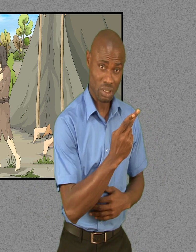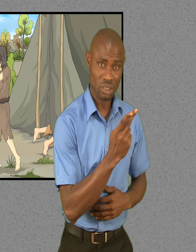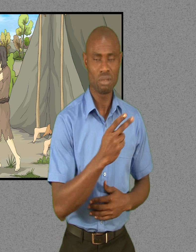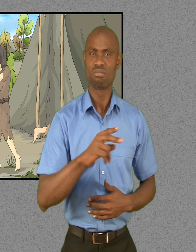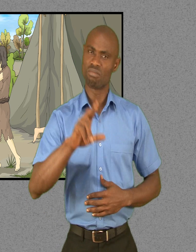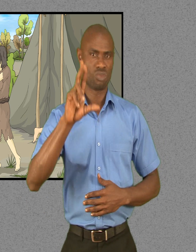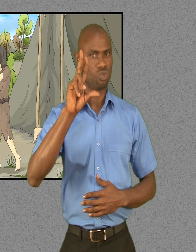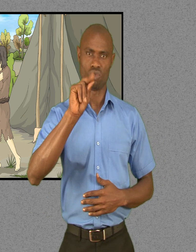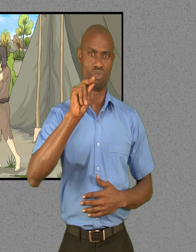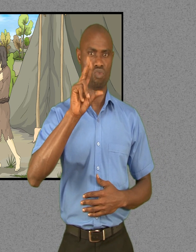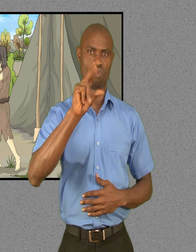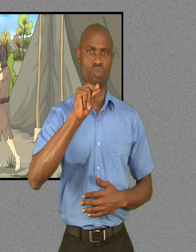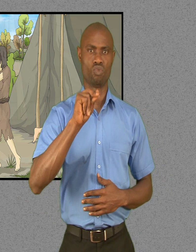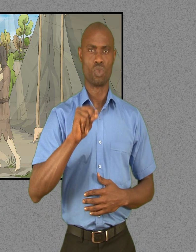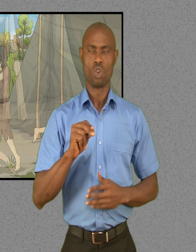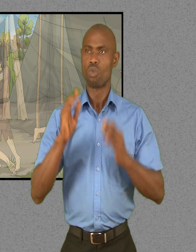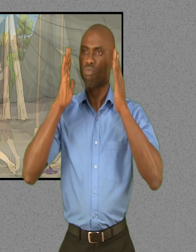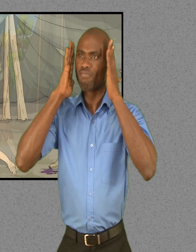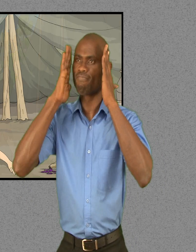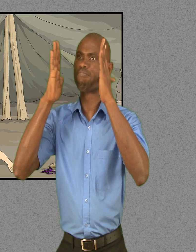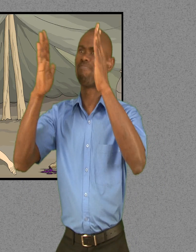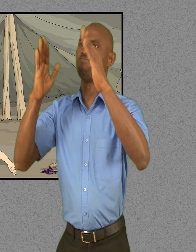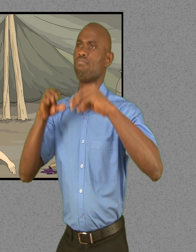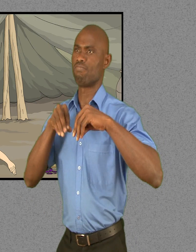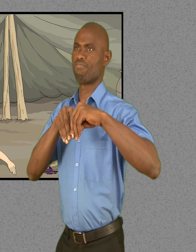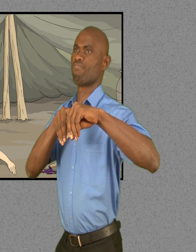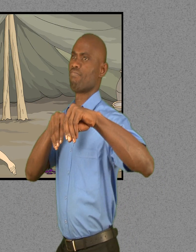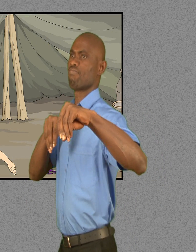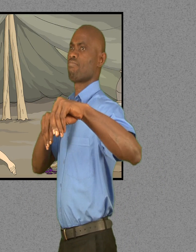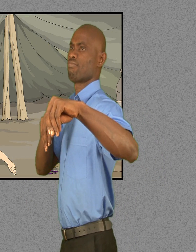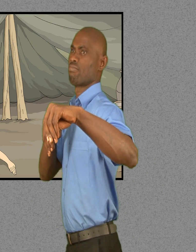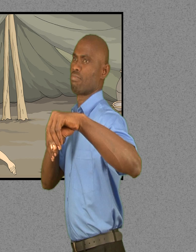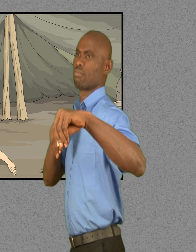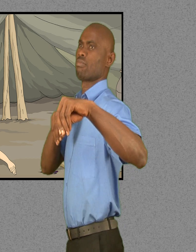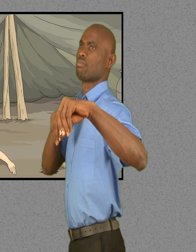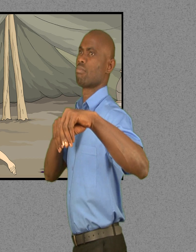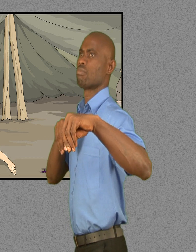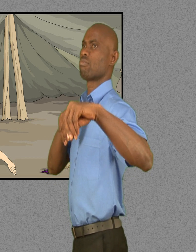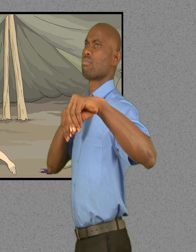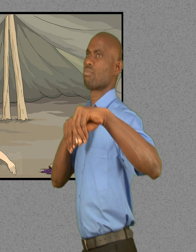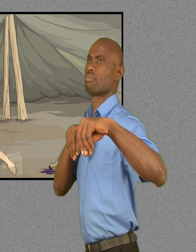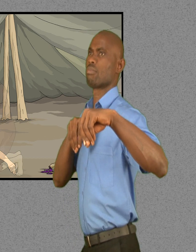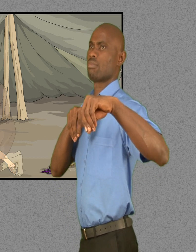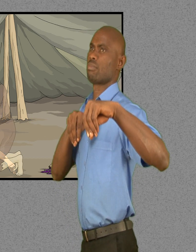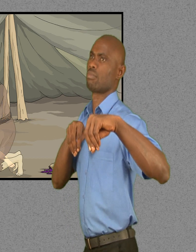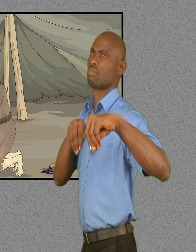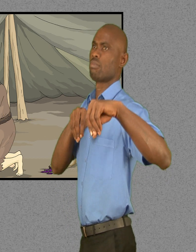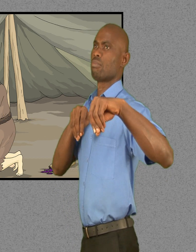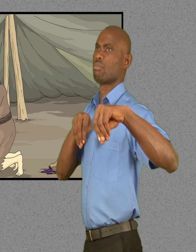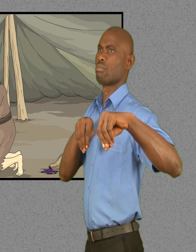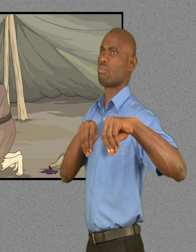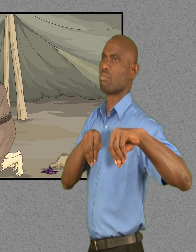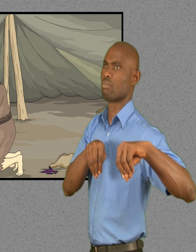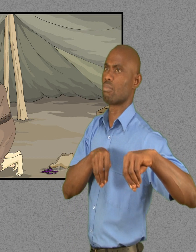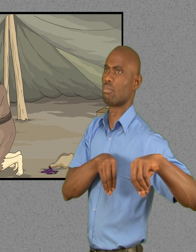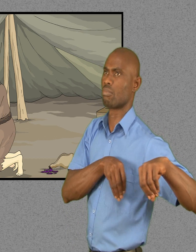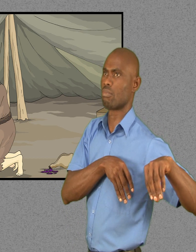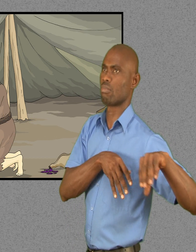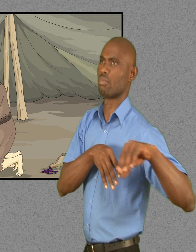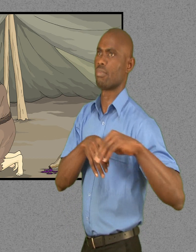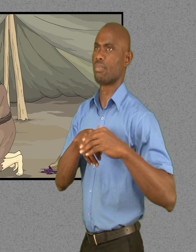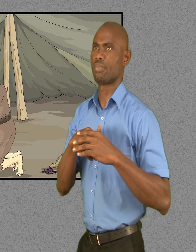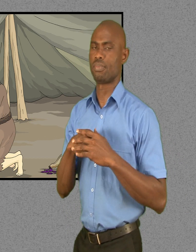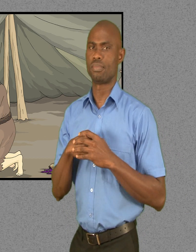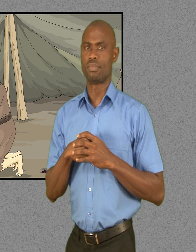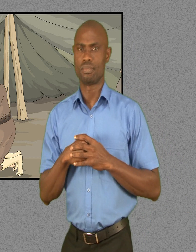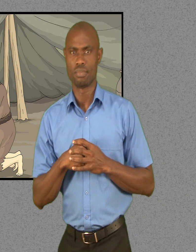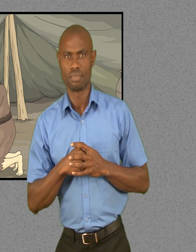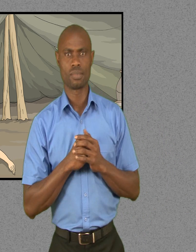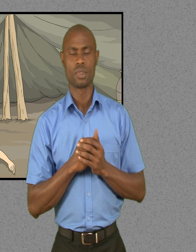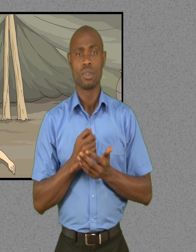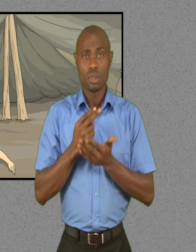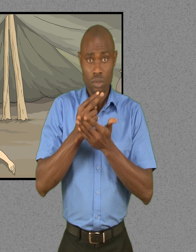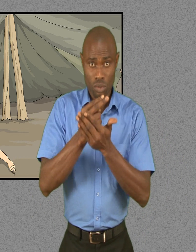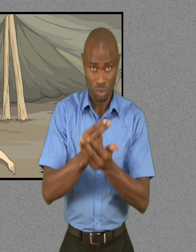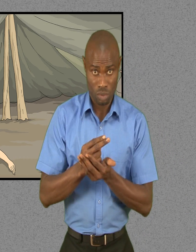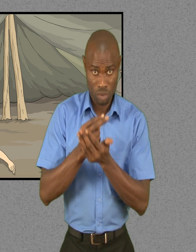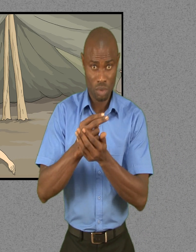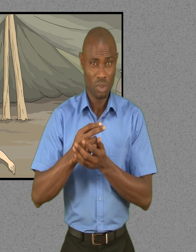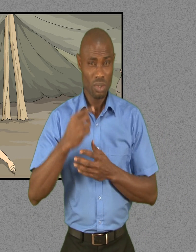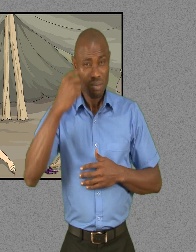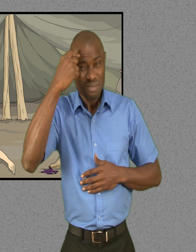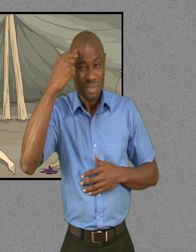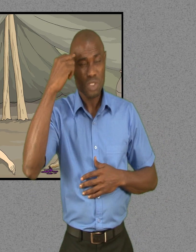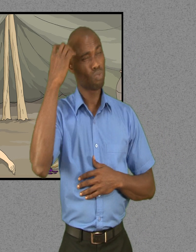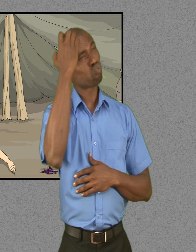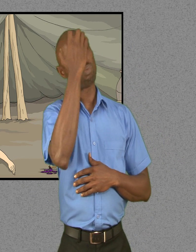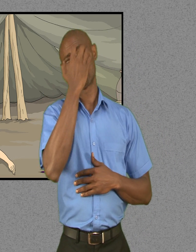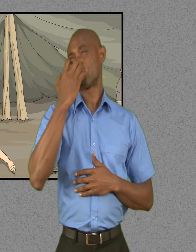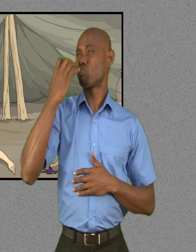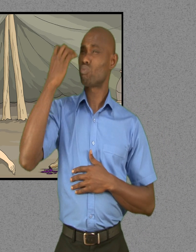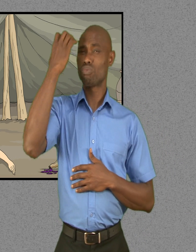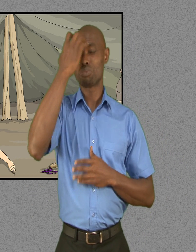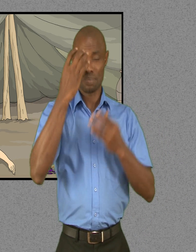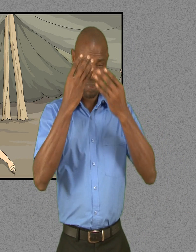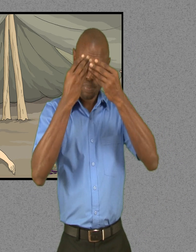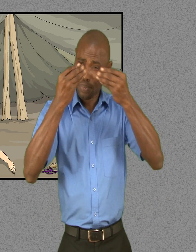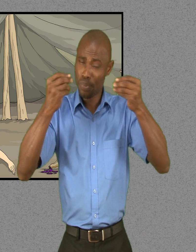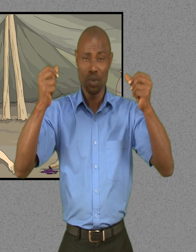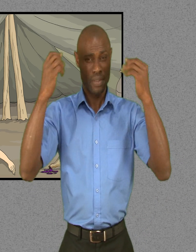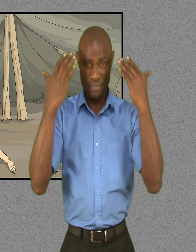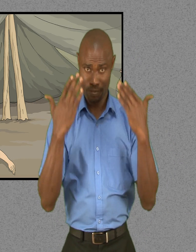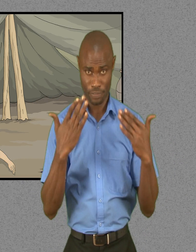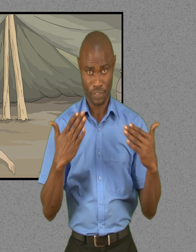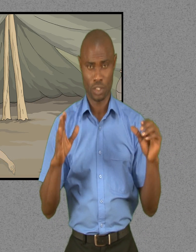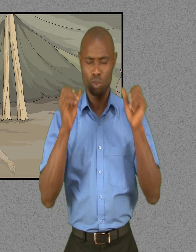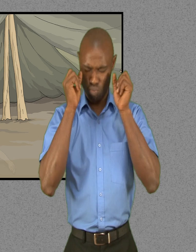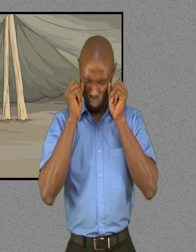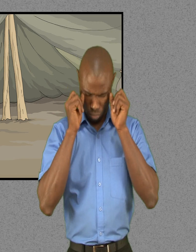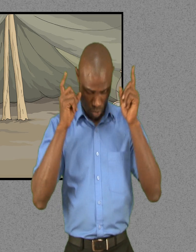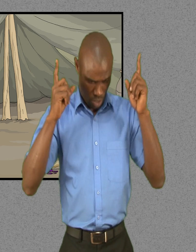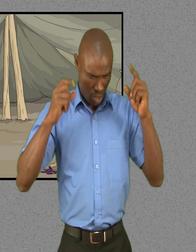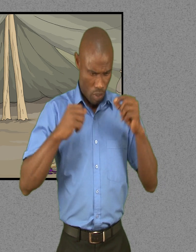Their faces were turned away so that they did not see their father’s nakedness.